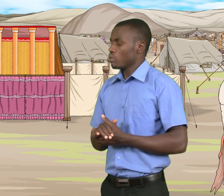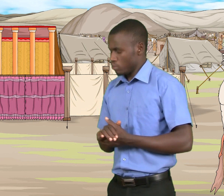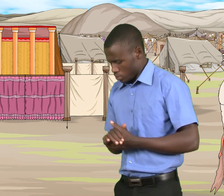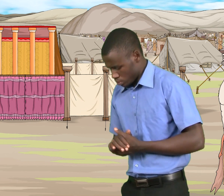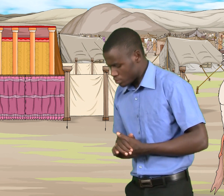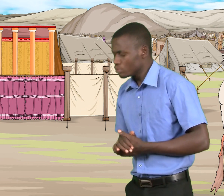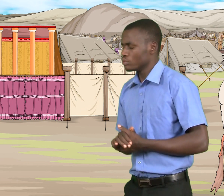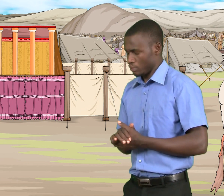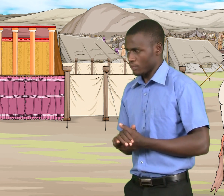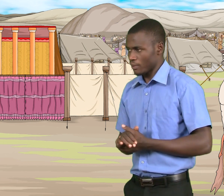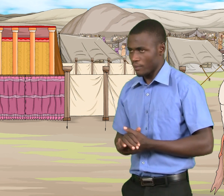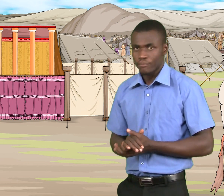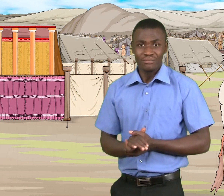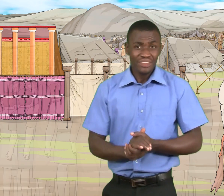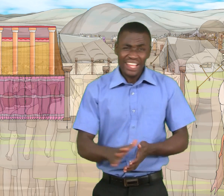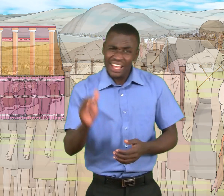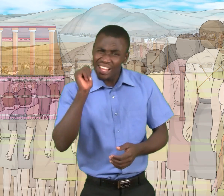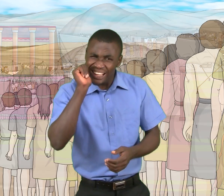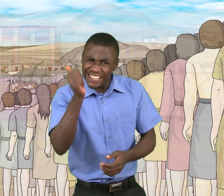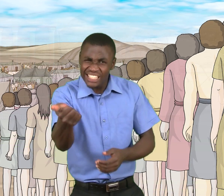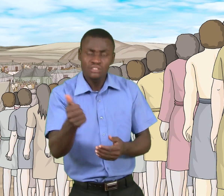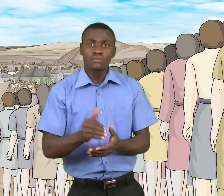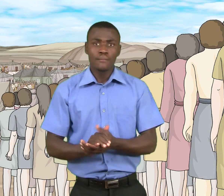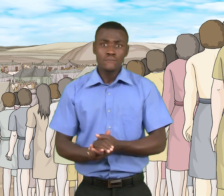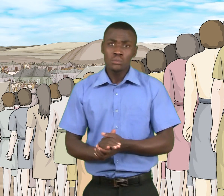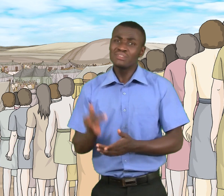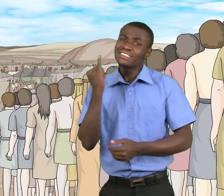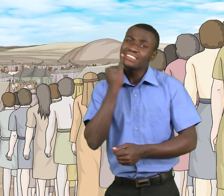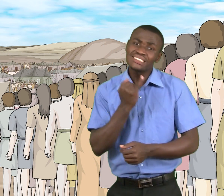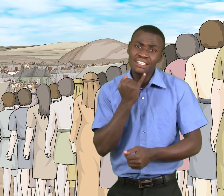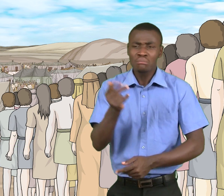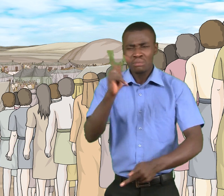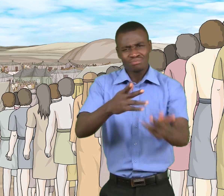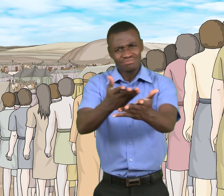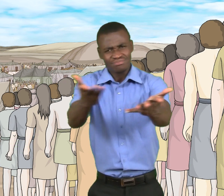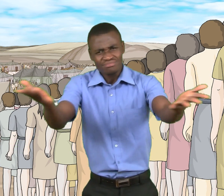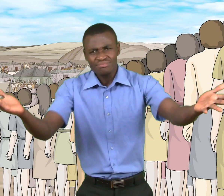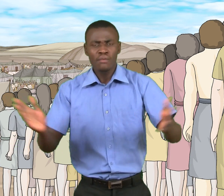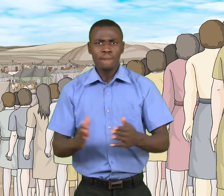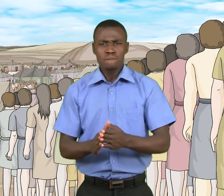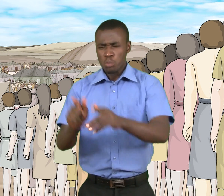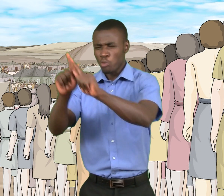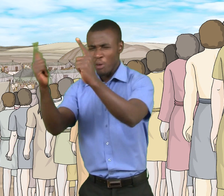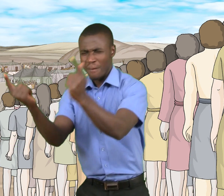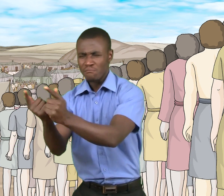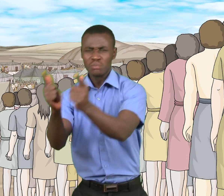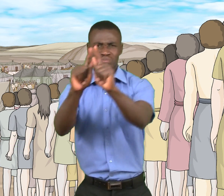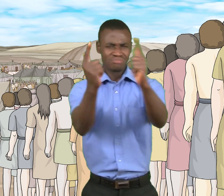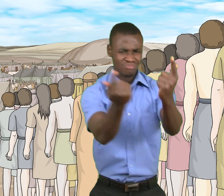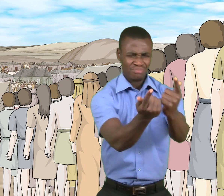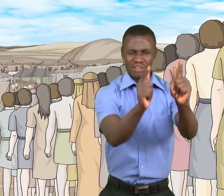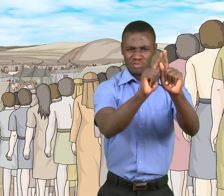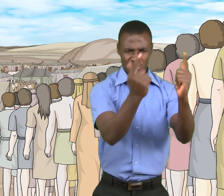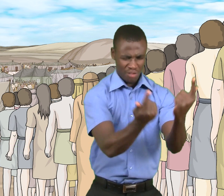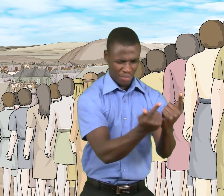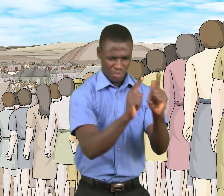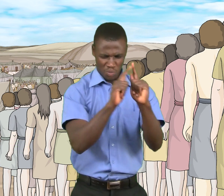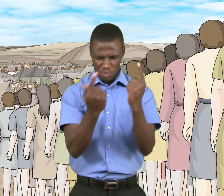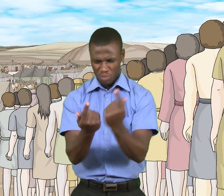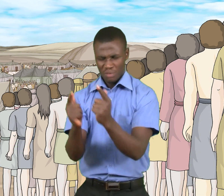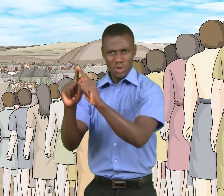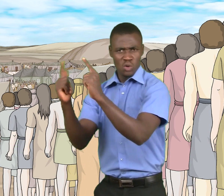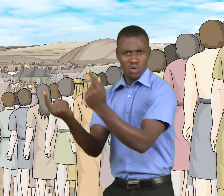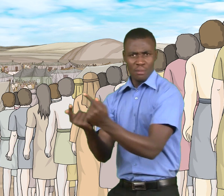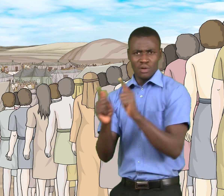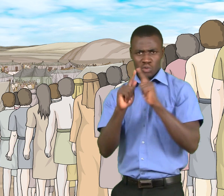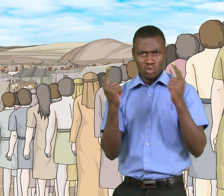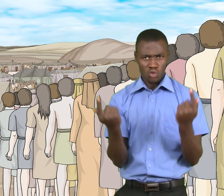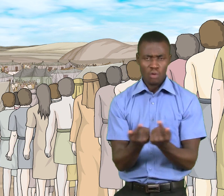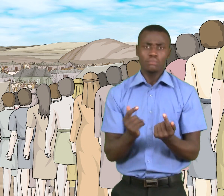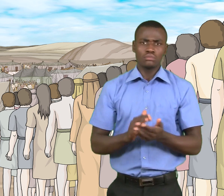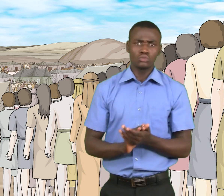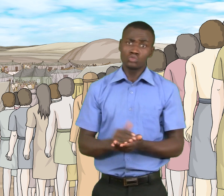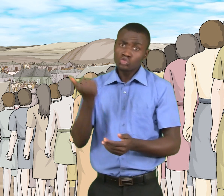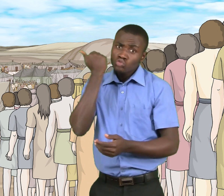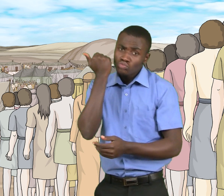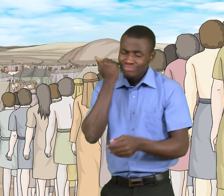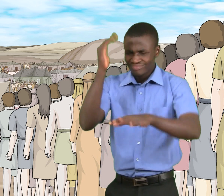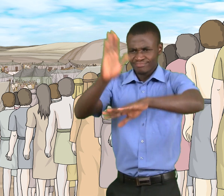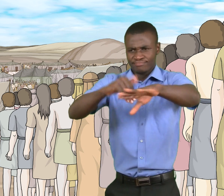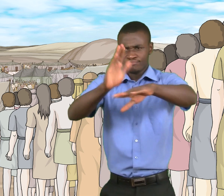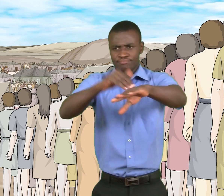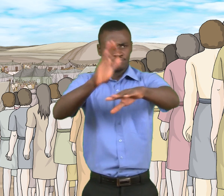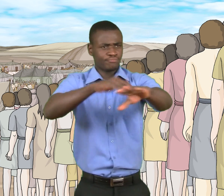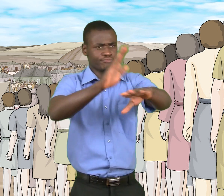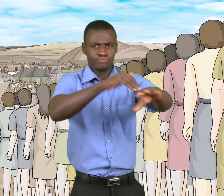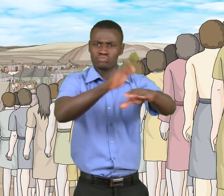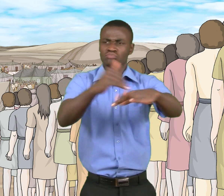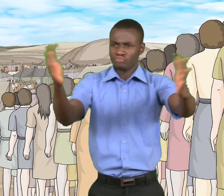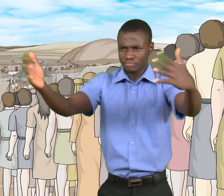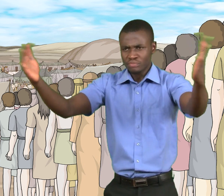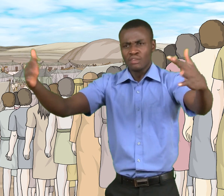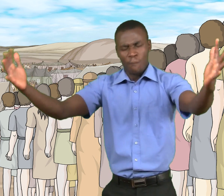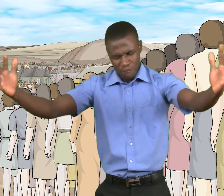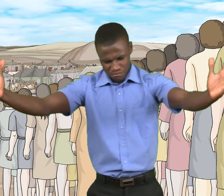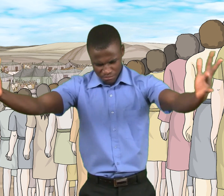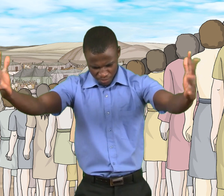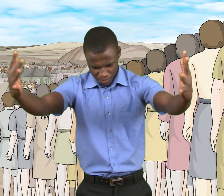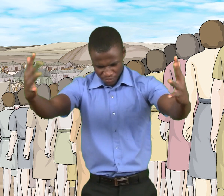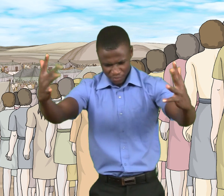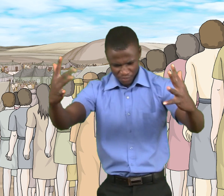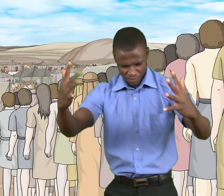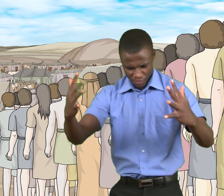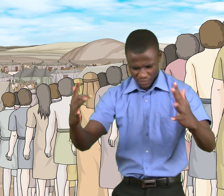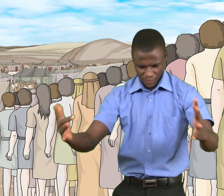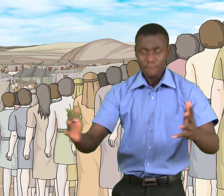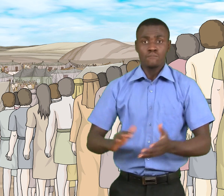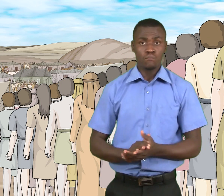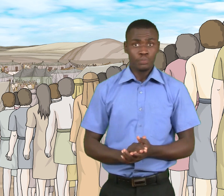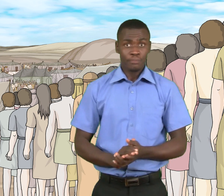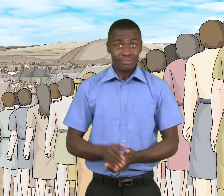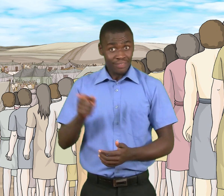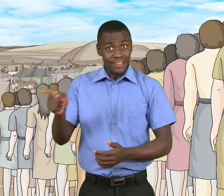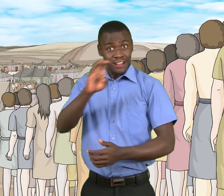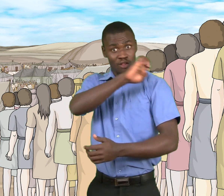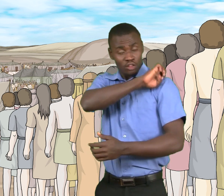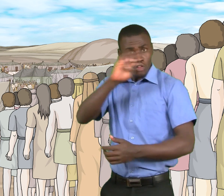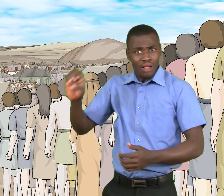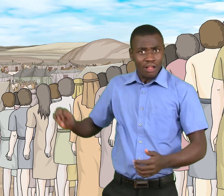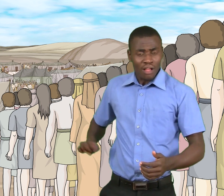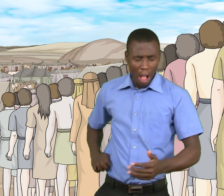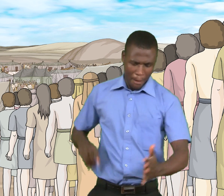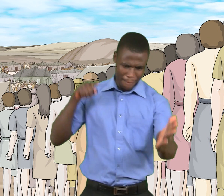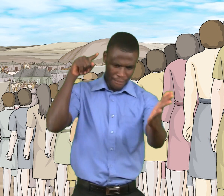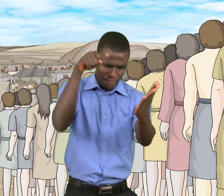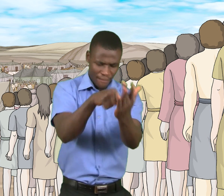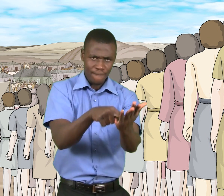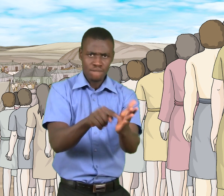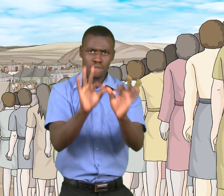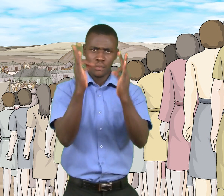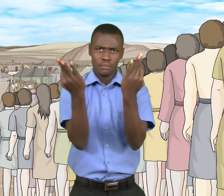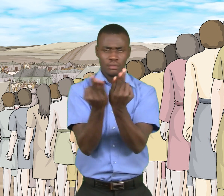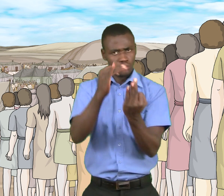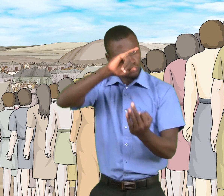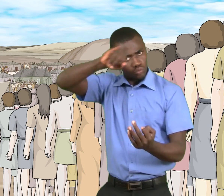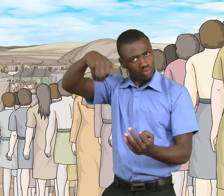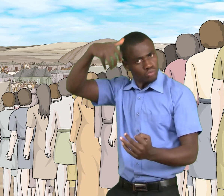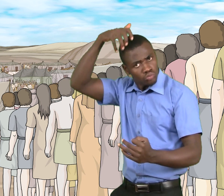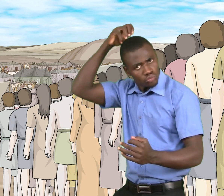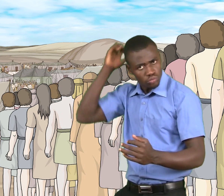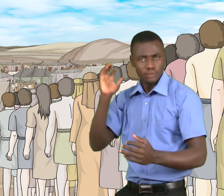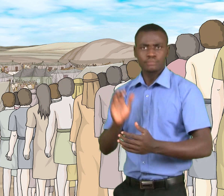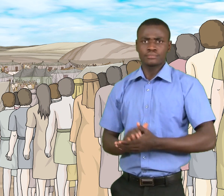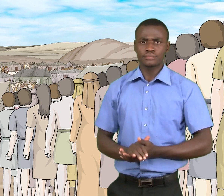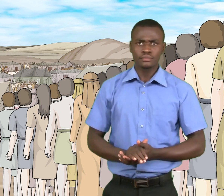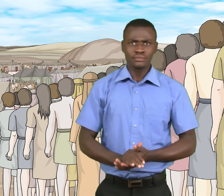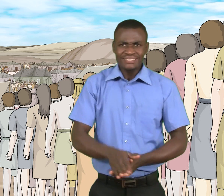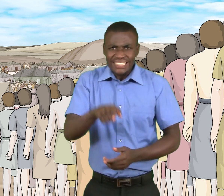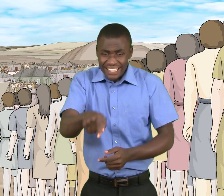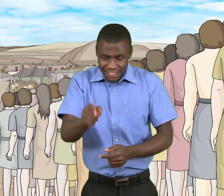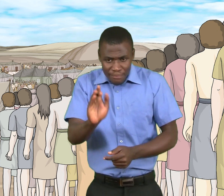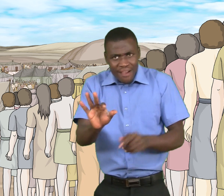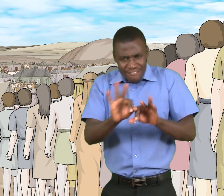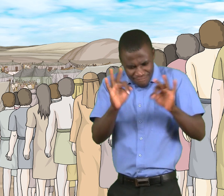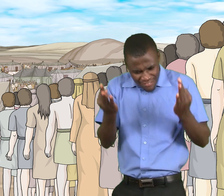In the morning you must present yourselves tribe by tribe. The tribe that the LORD selects shall come forward clan by clan, and the clan that the LORD selects shall come forward family by family, and the family that the LORD selects shall come forward man by man.